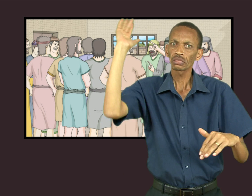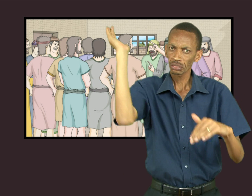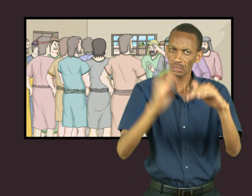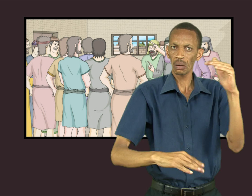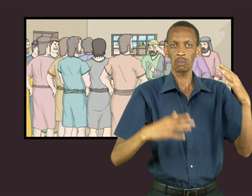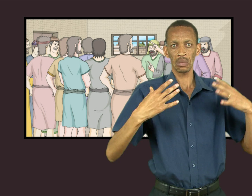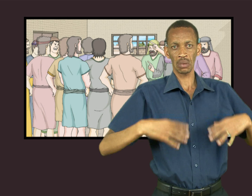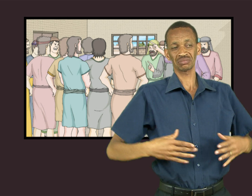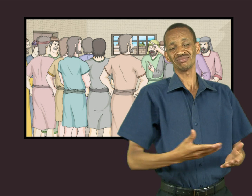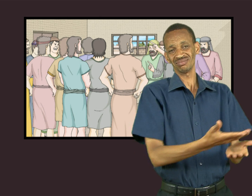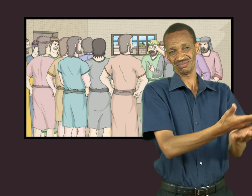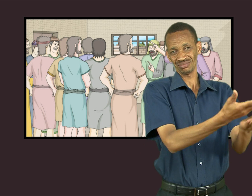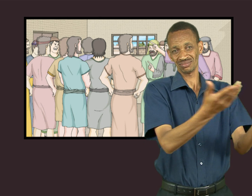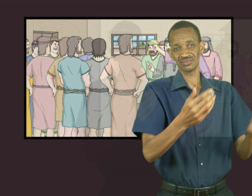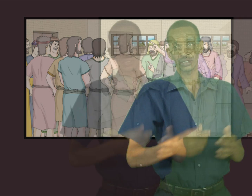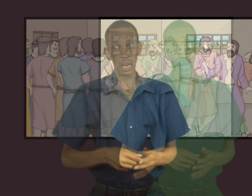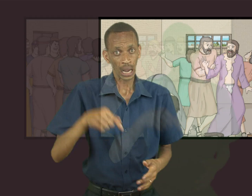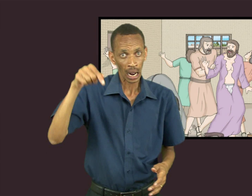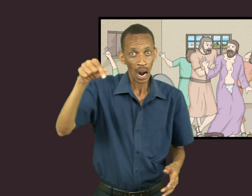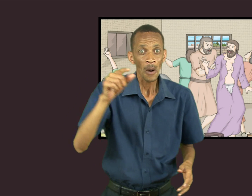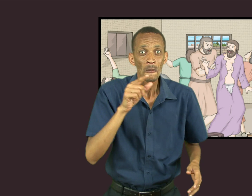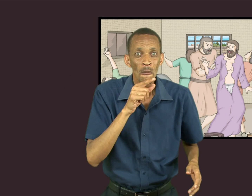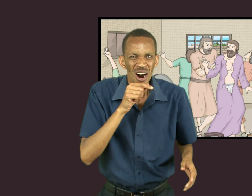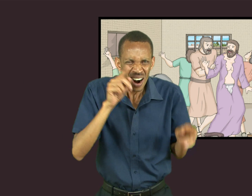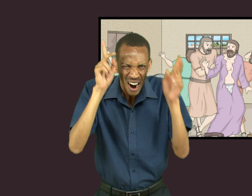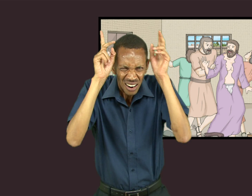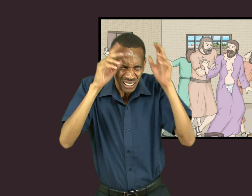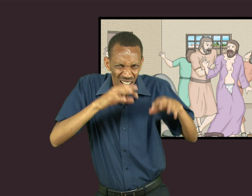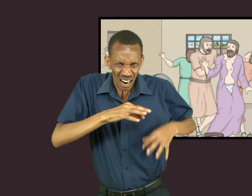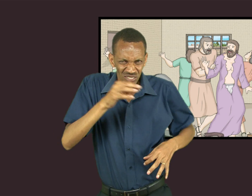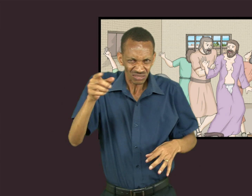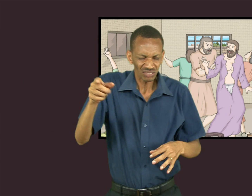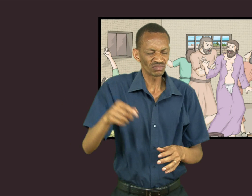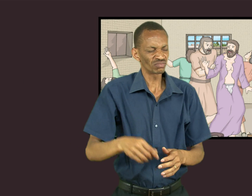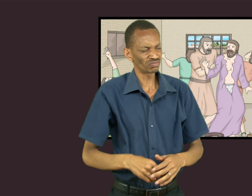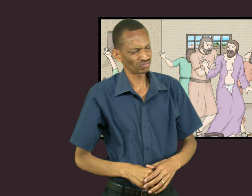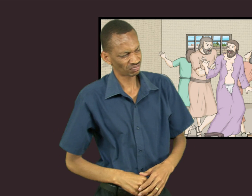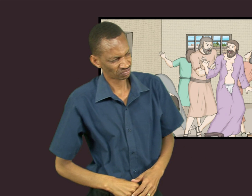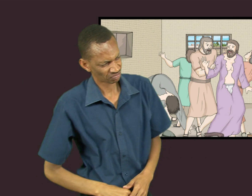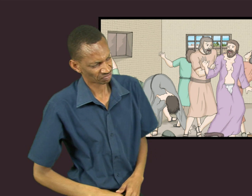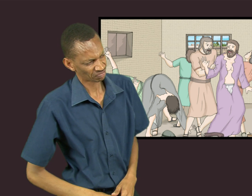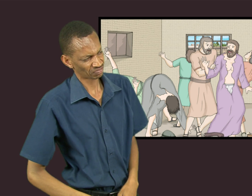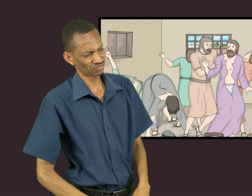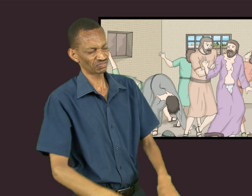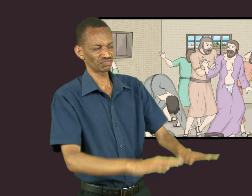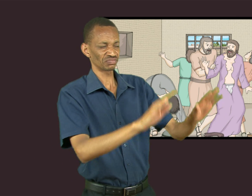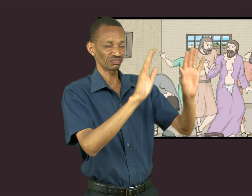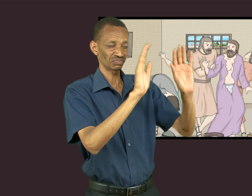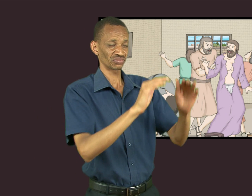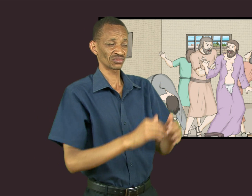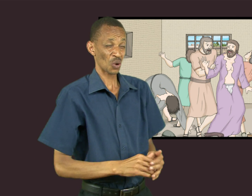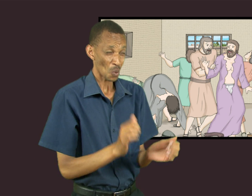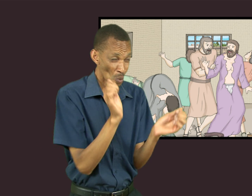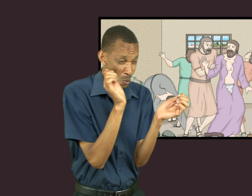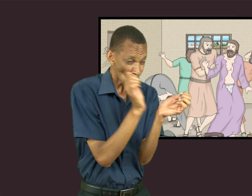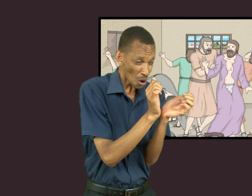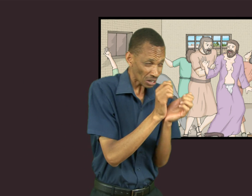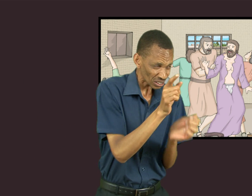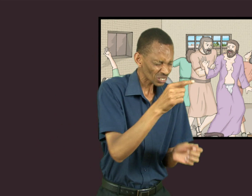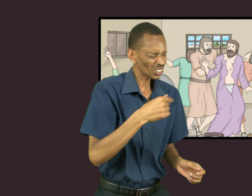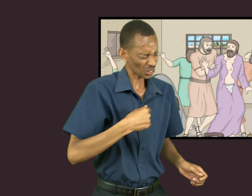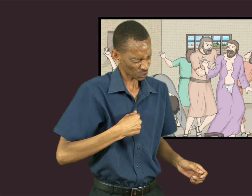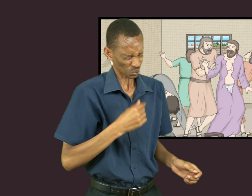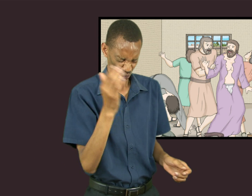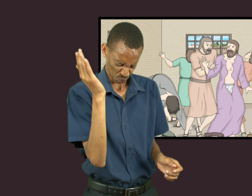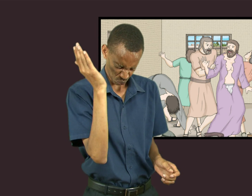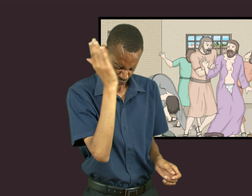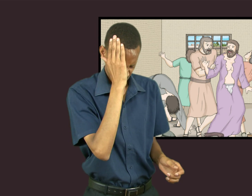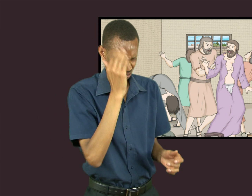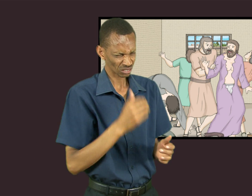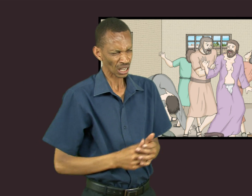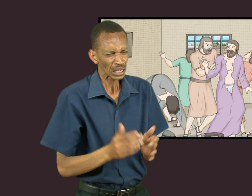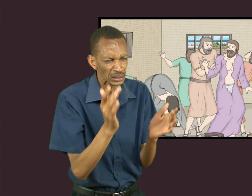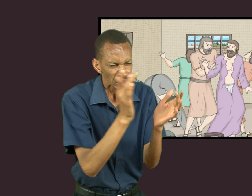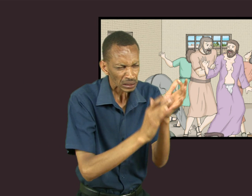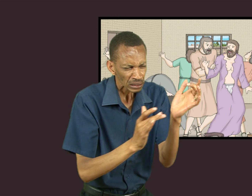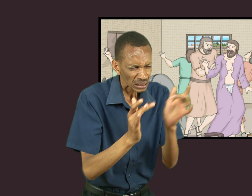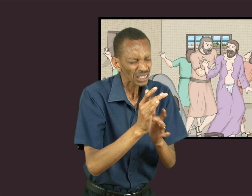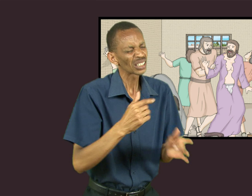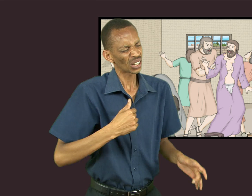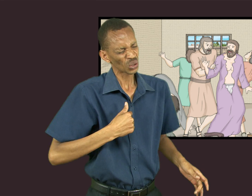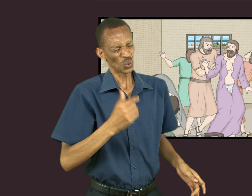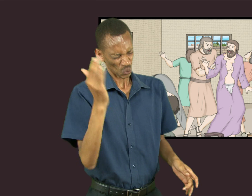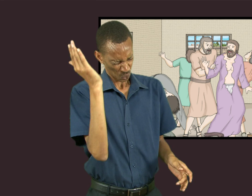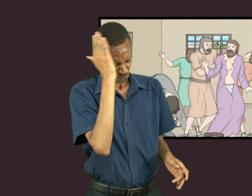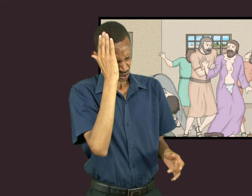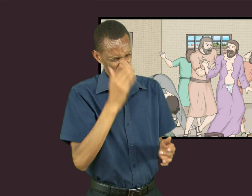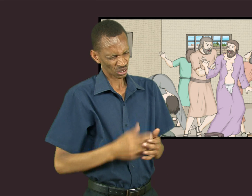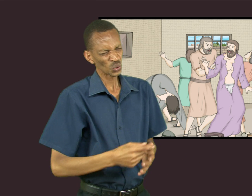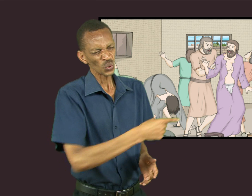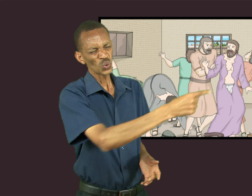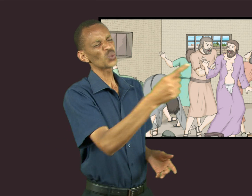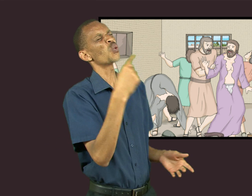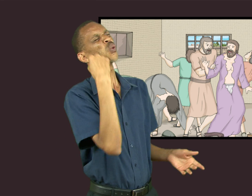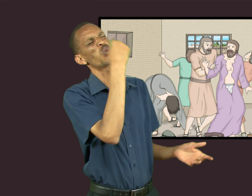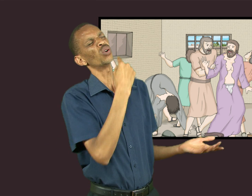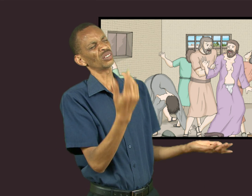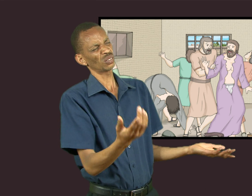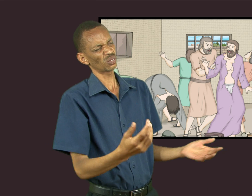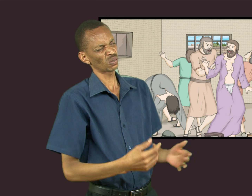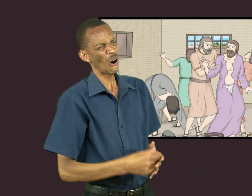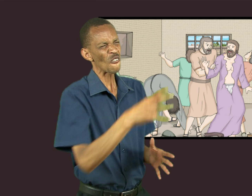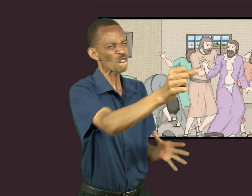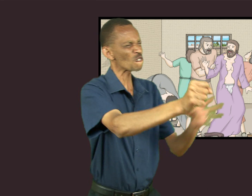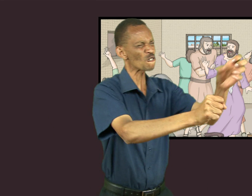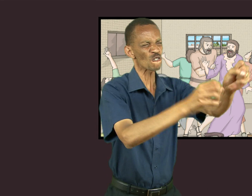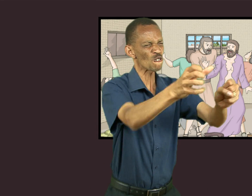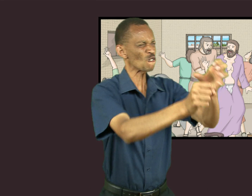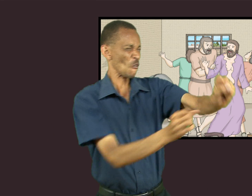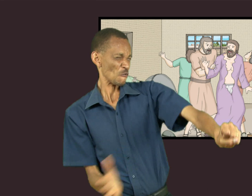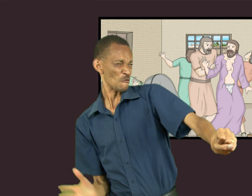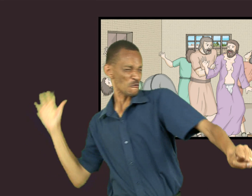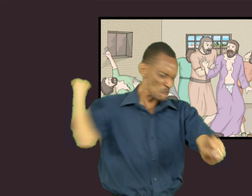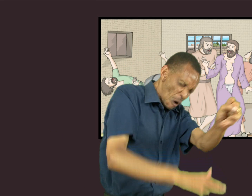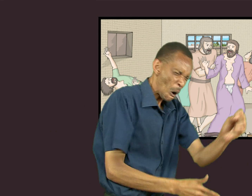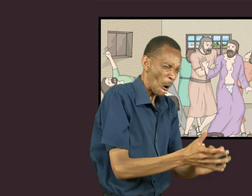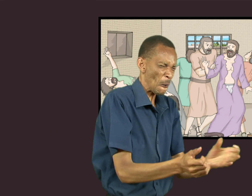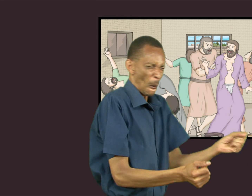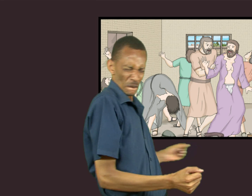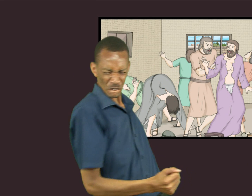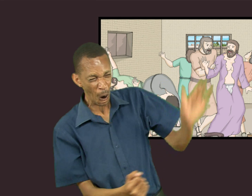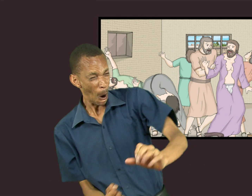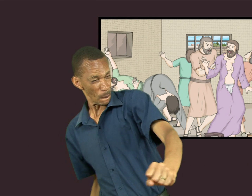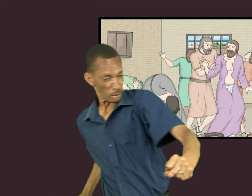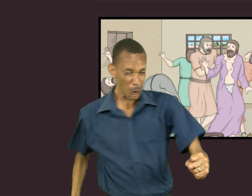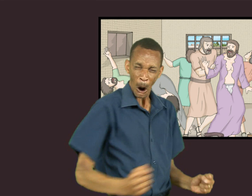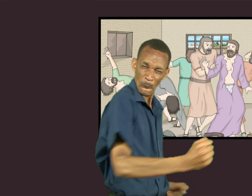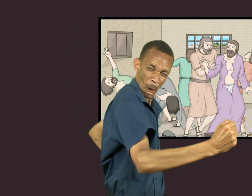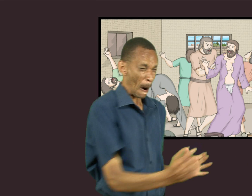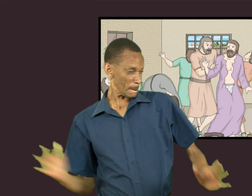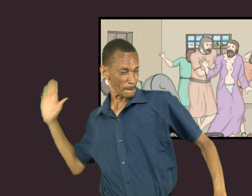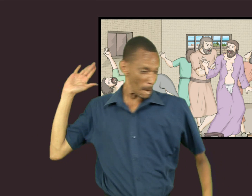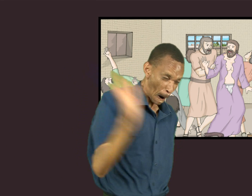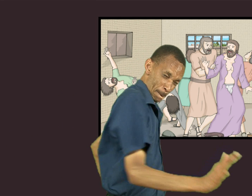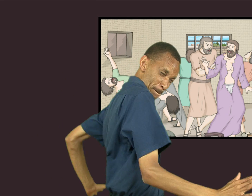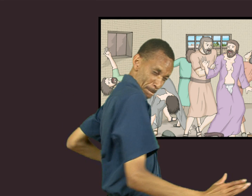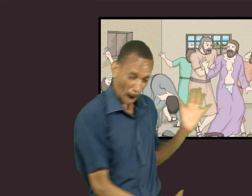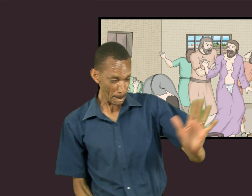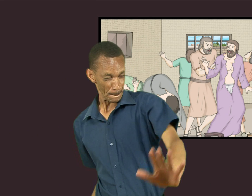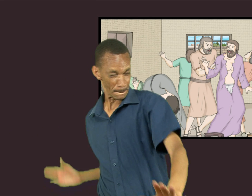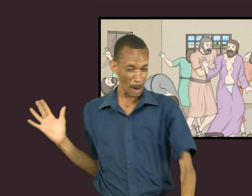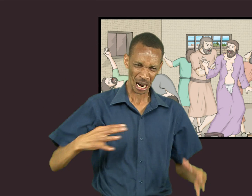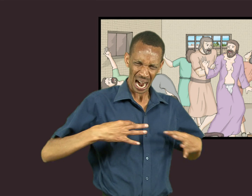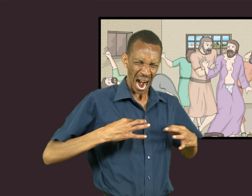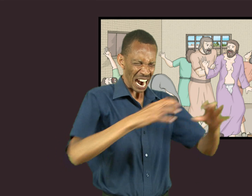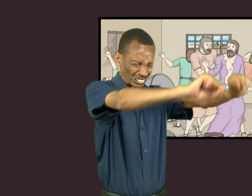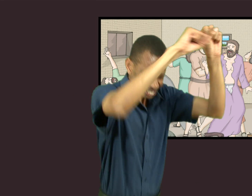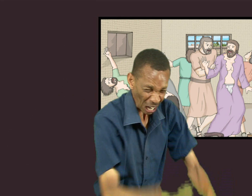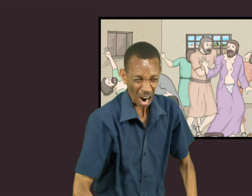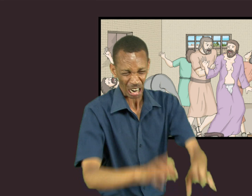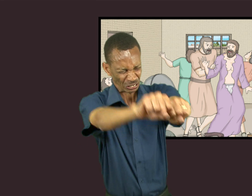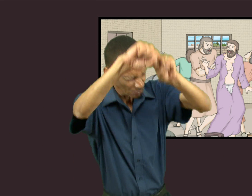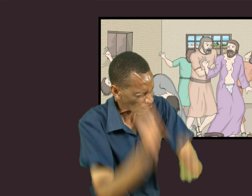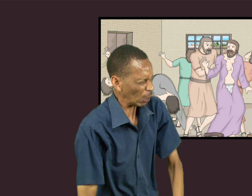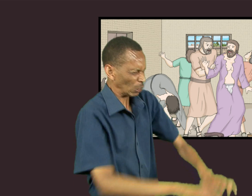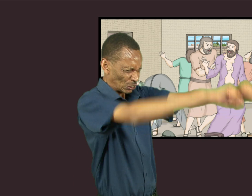Then the man with the evil spirit jumped on them and overpowered them all.